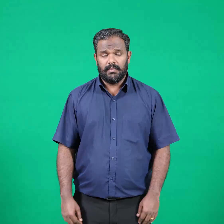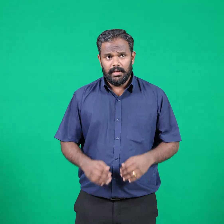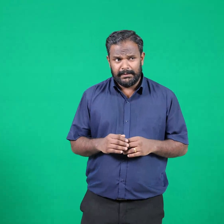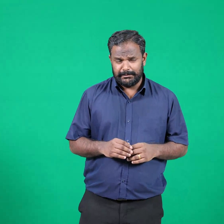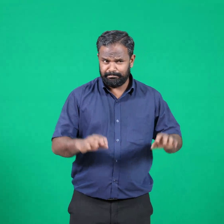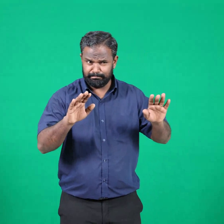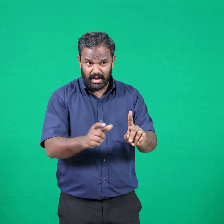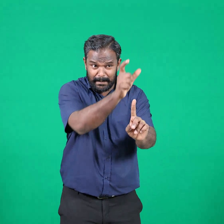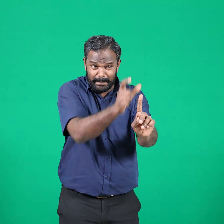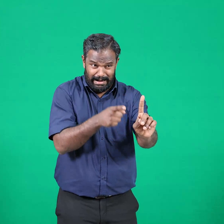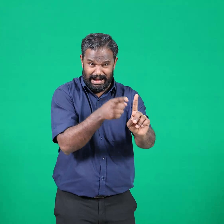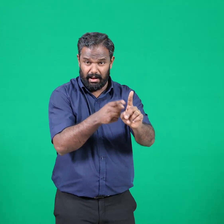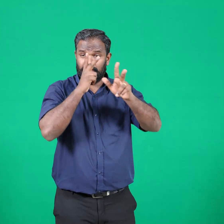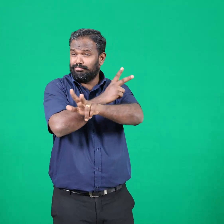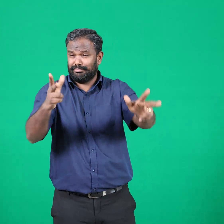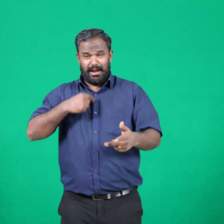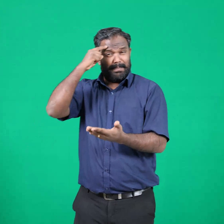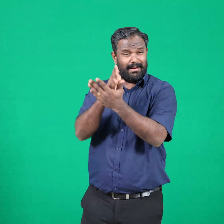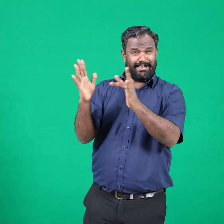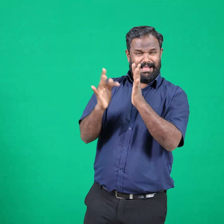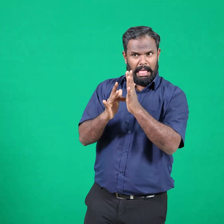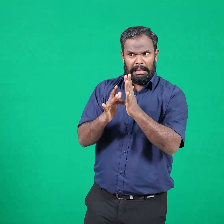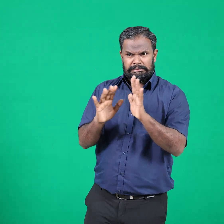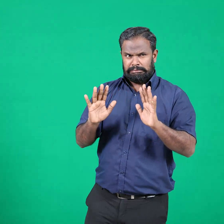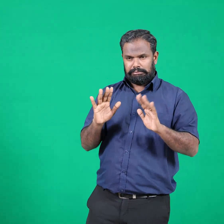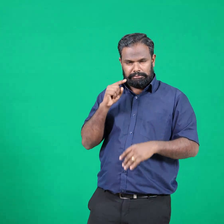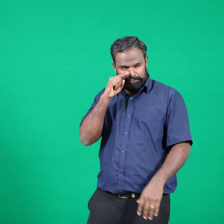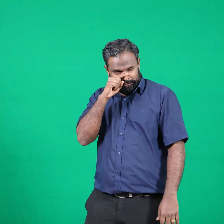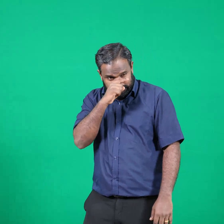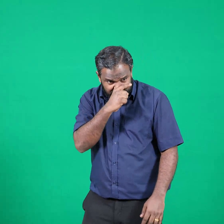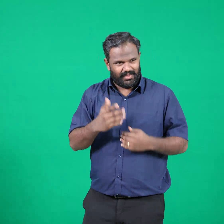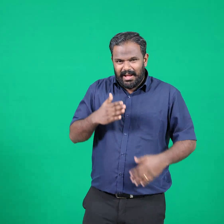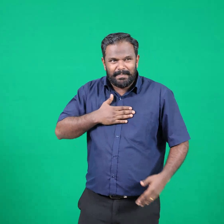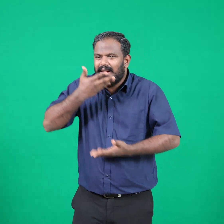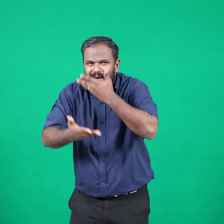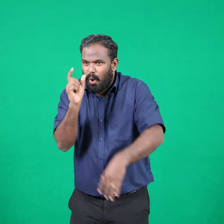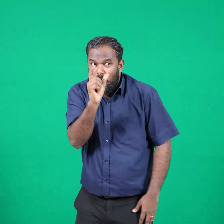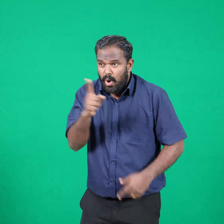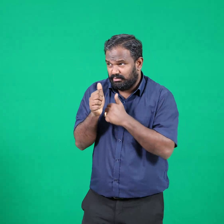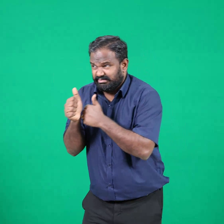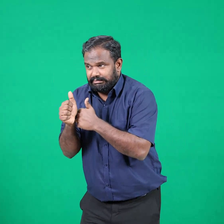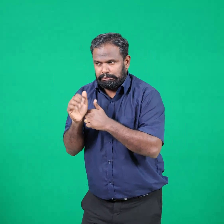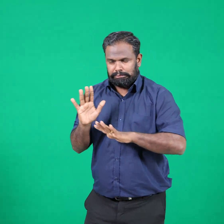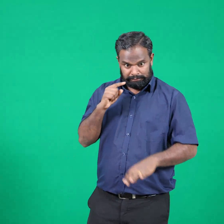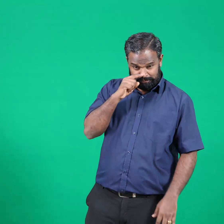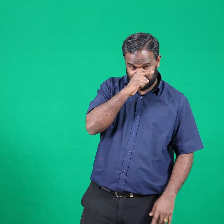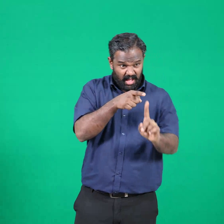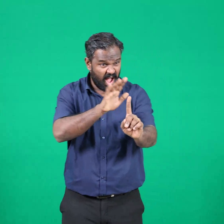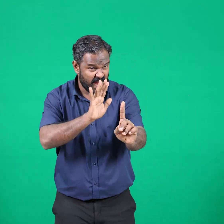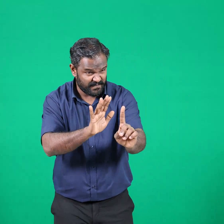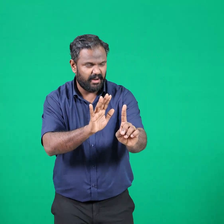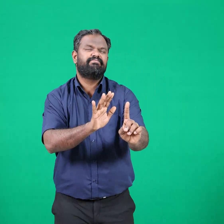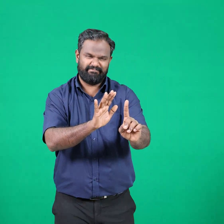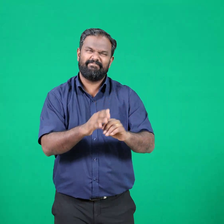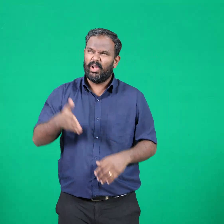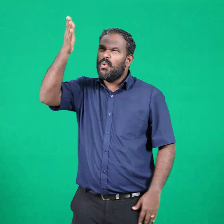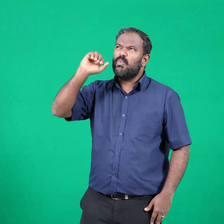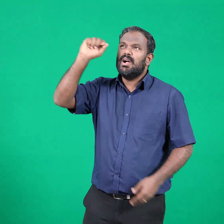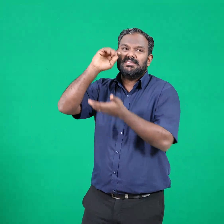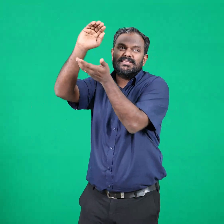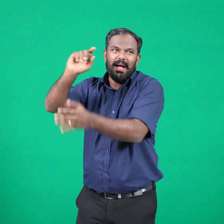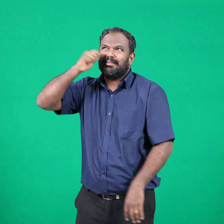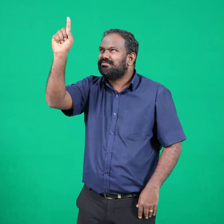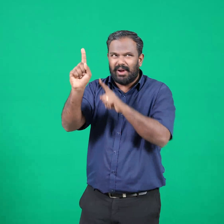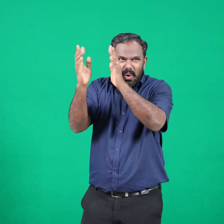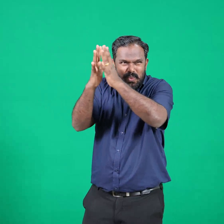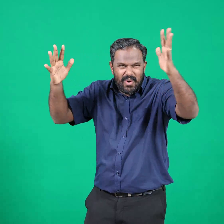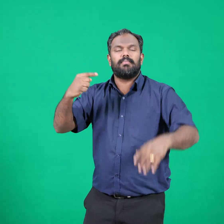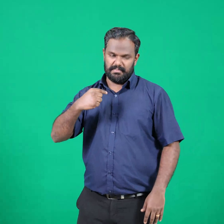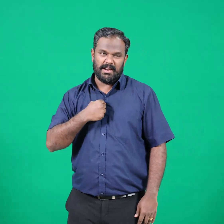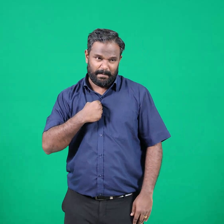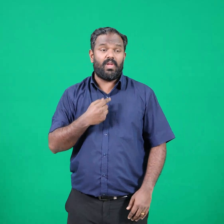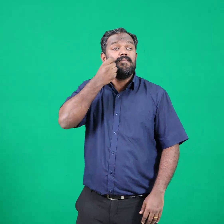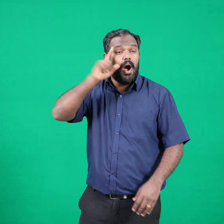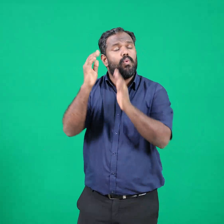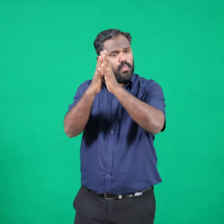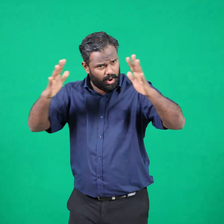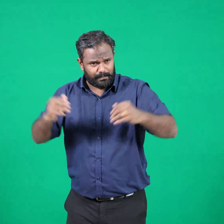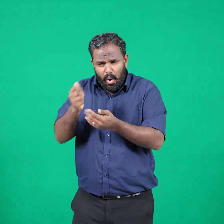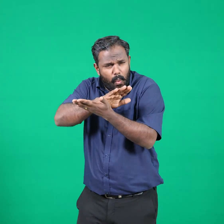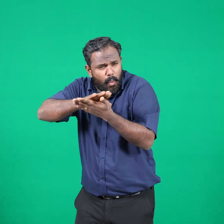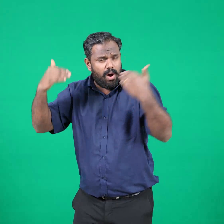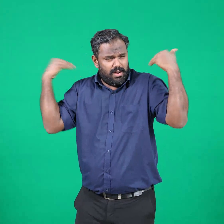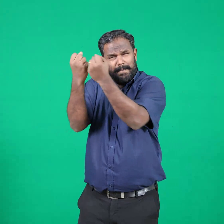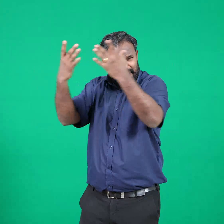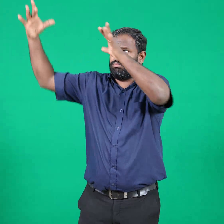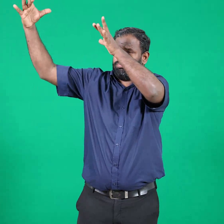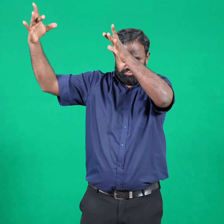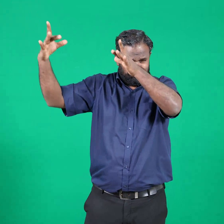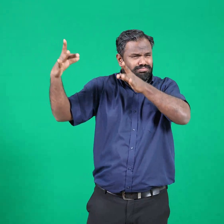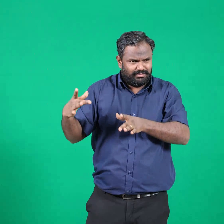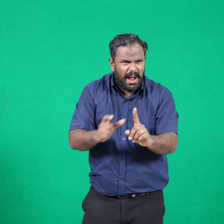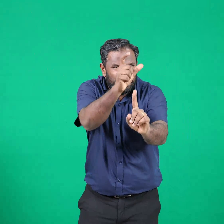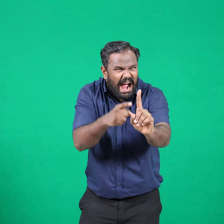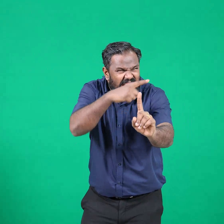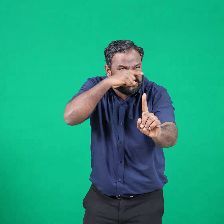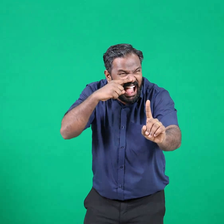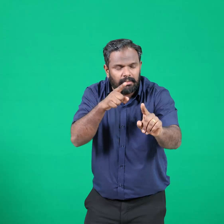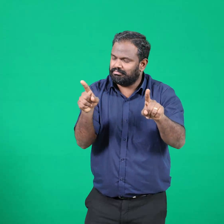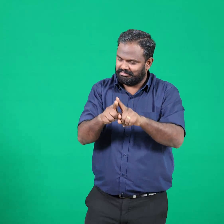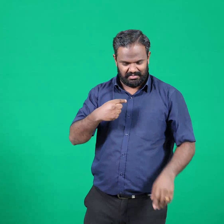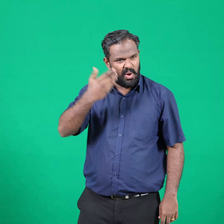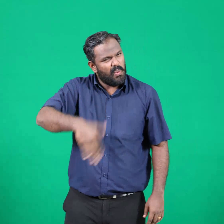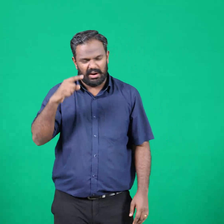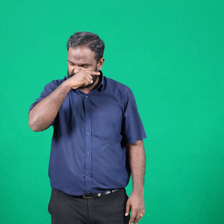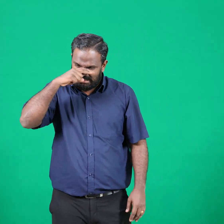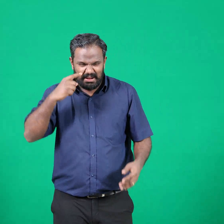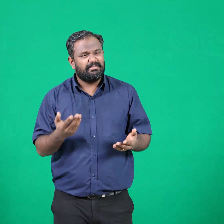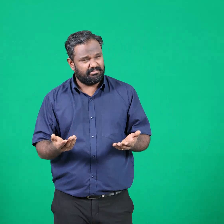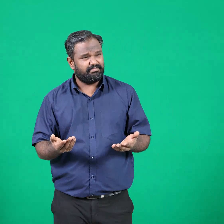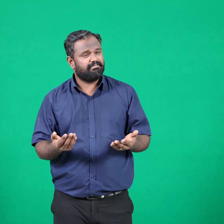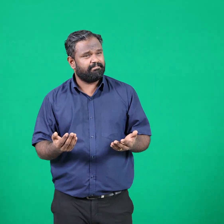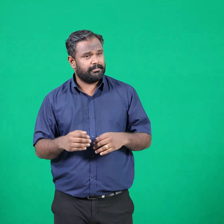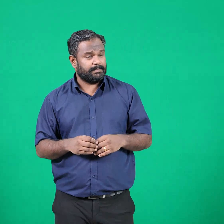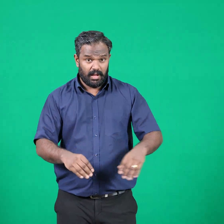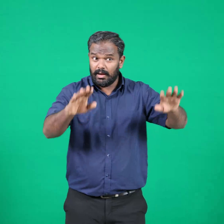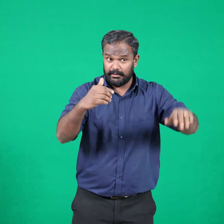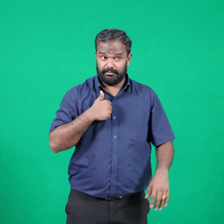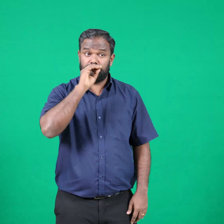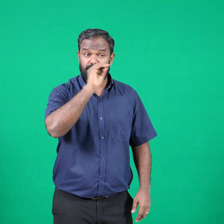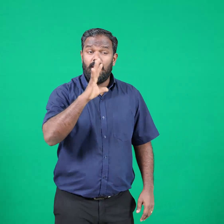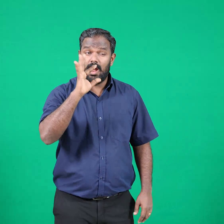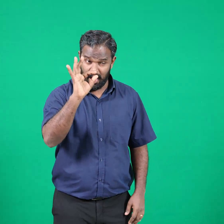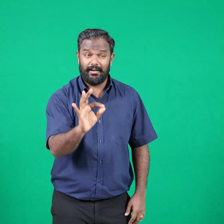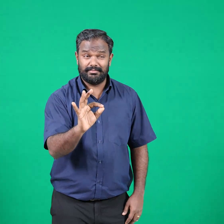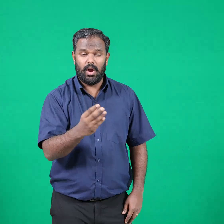If anyone is ashamed of Me and My words, the Son of Man will be ashamed of him when He comes in His glory and in the glory of the Father and of the holy angels.